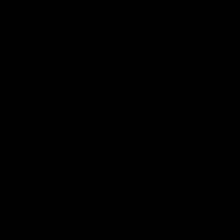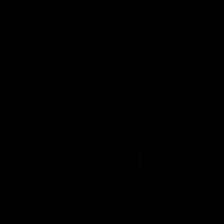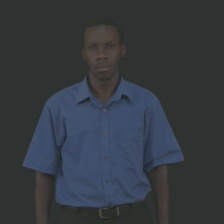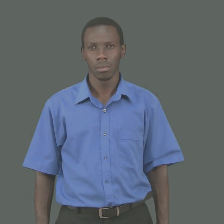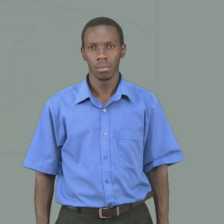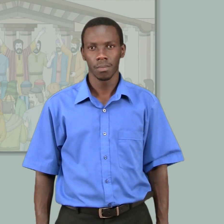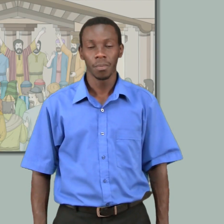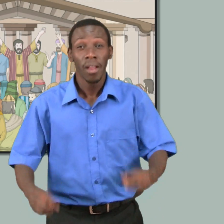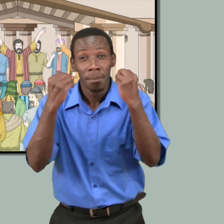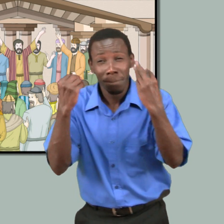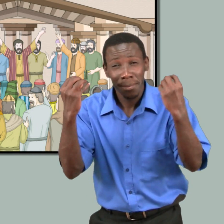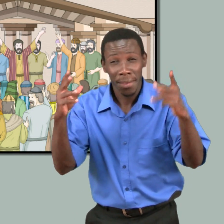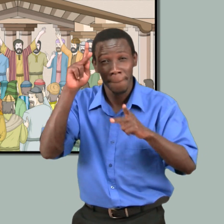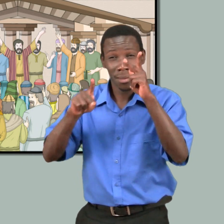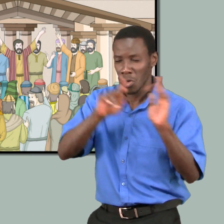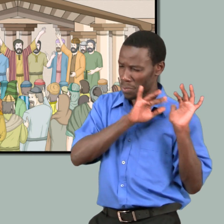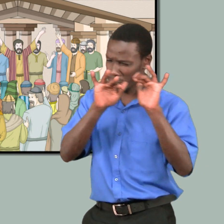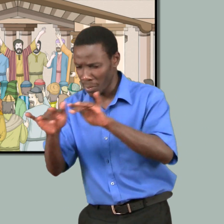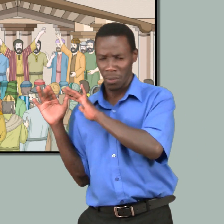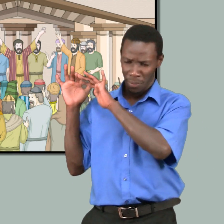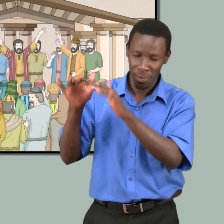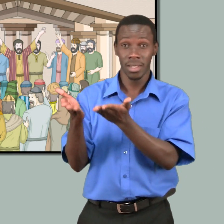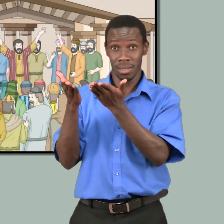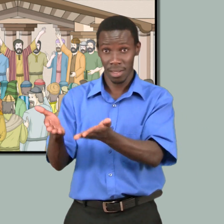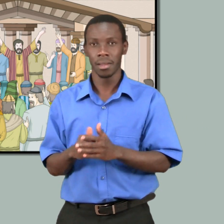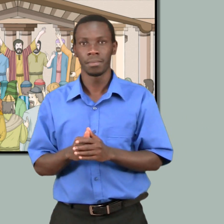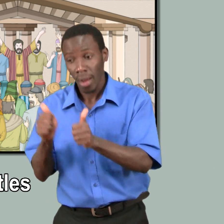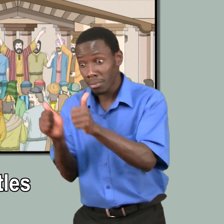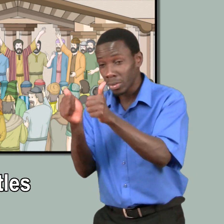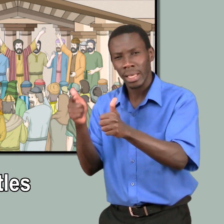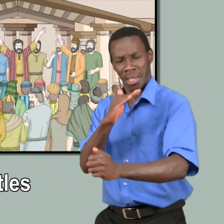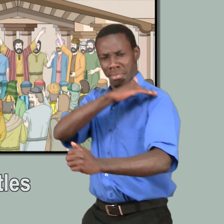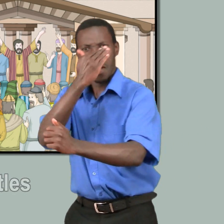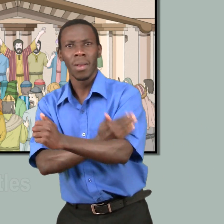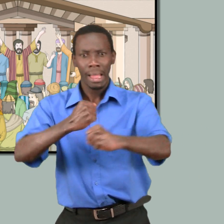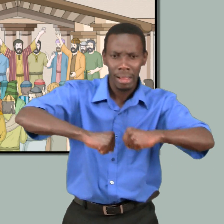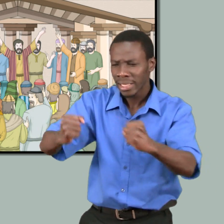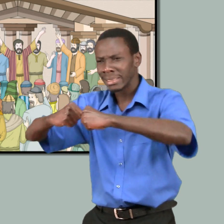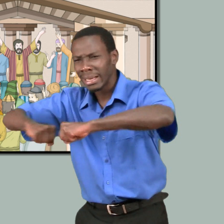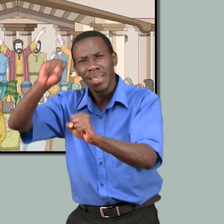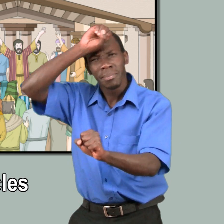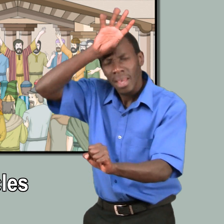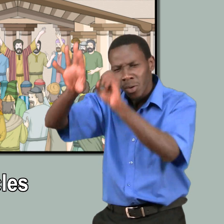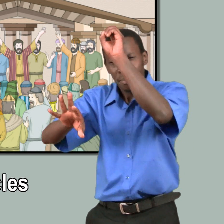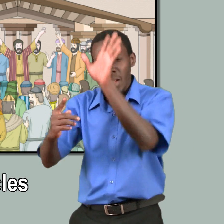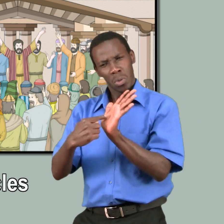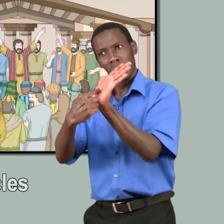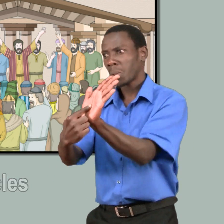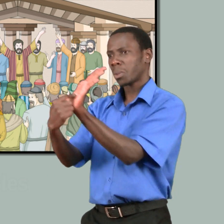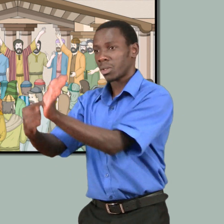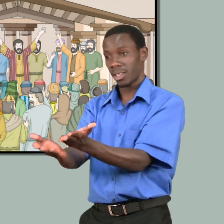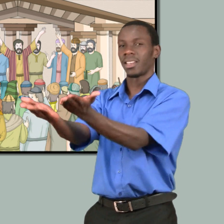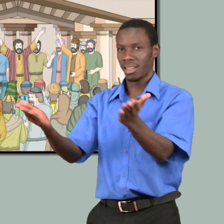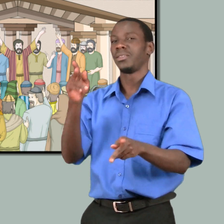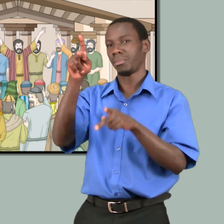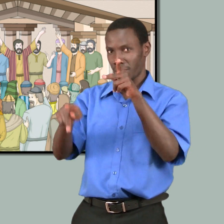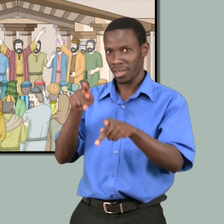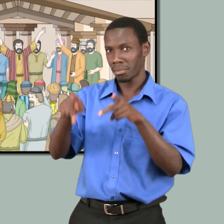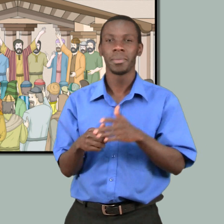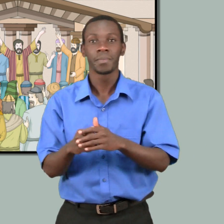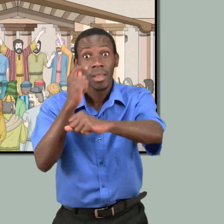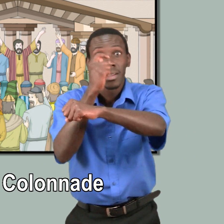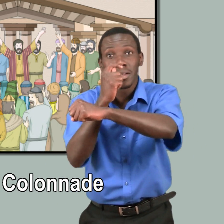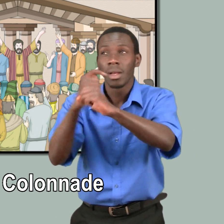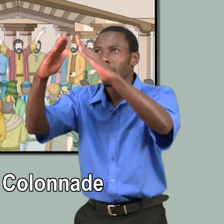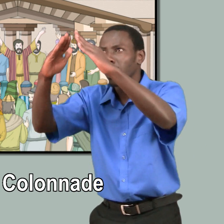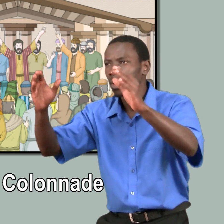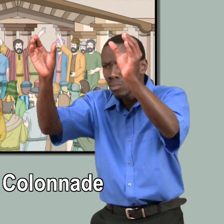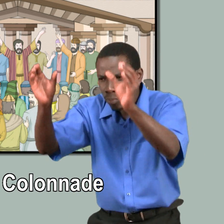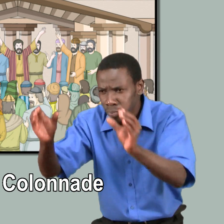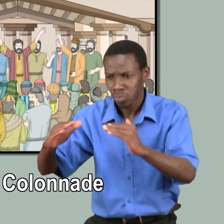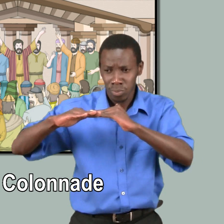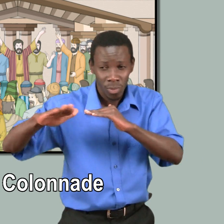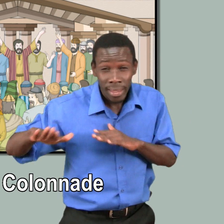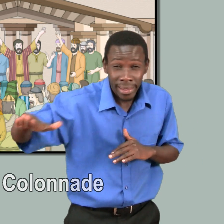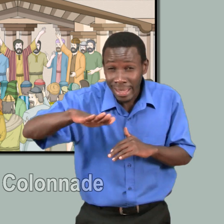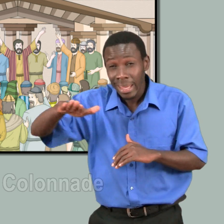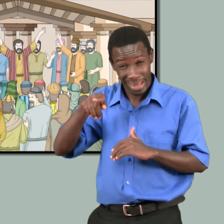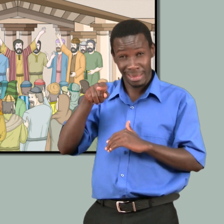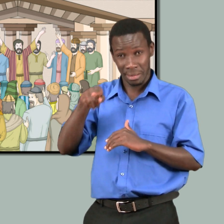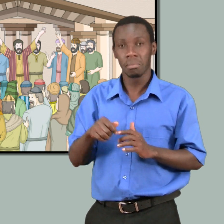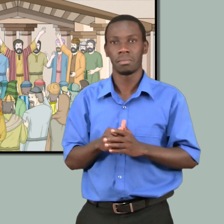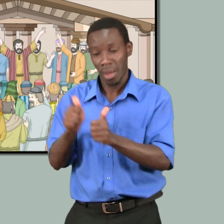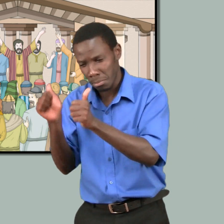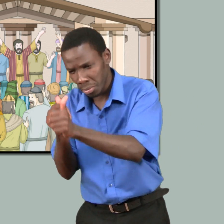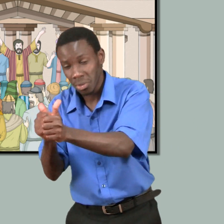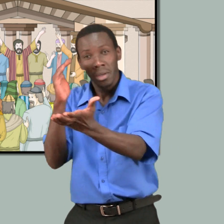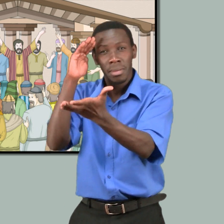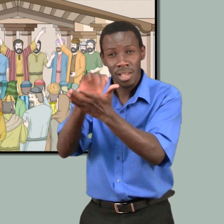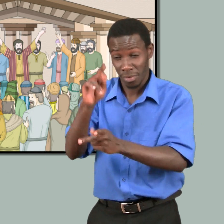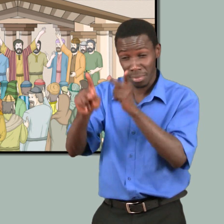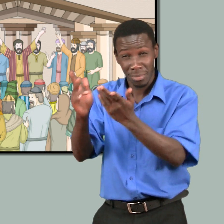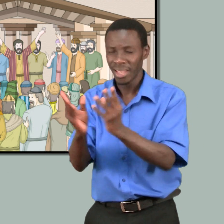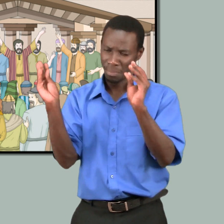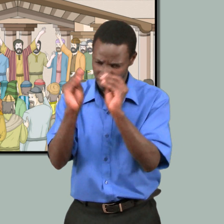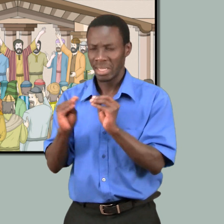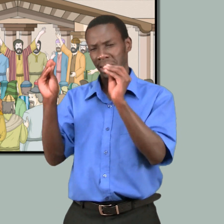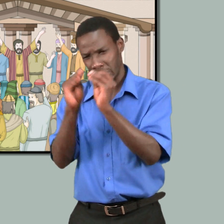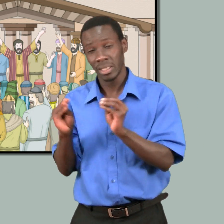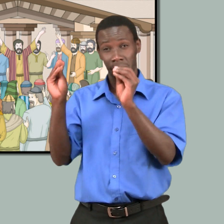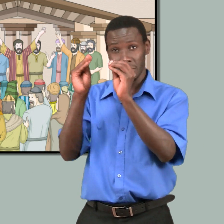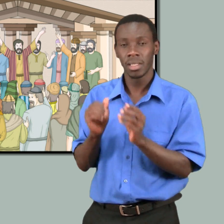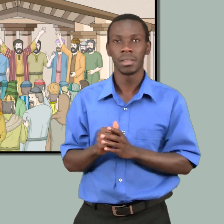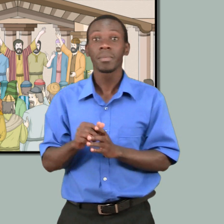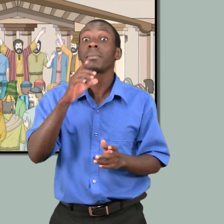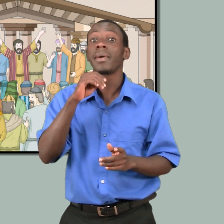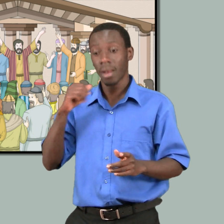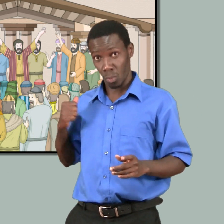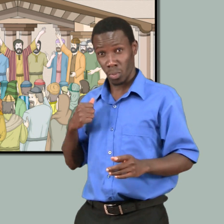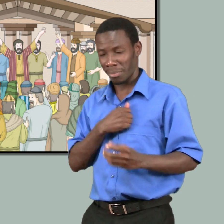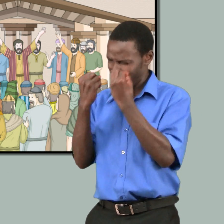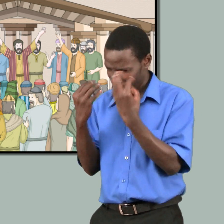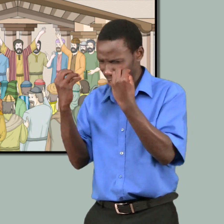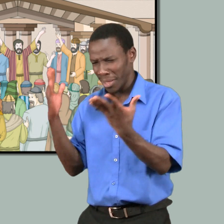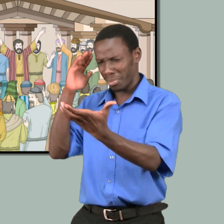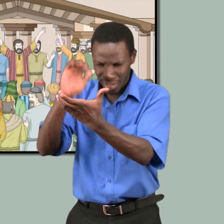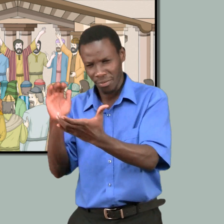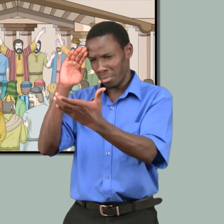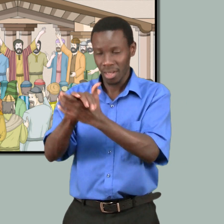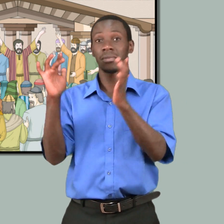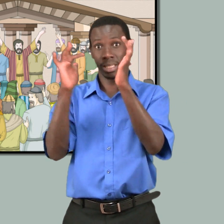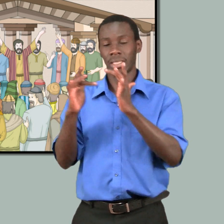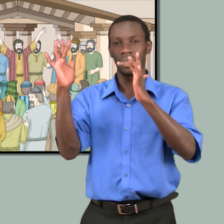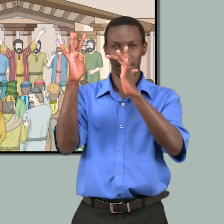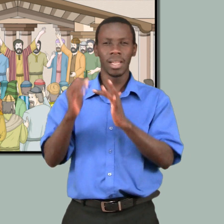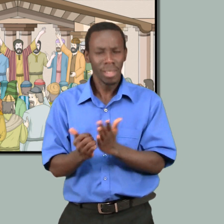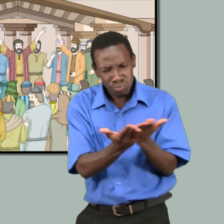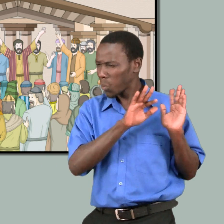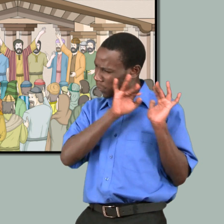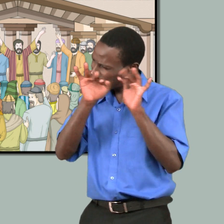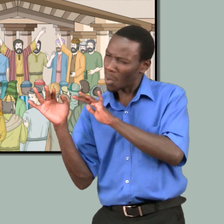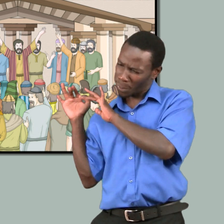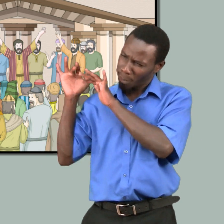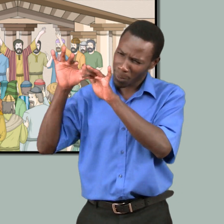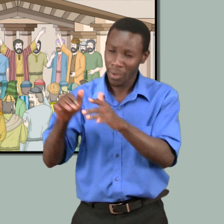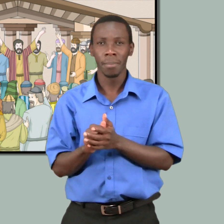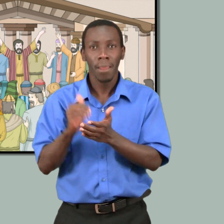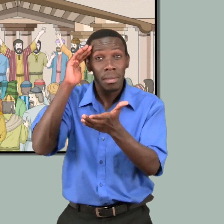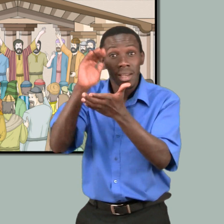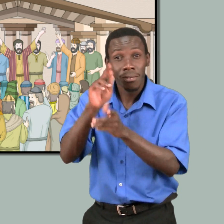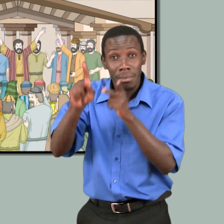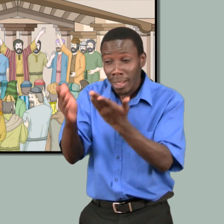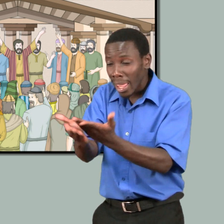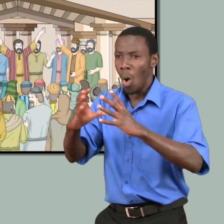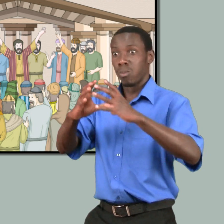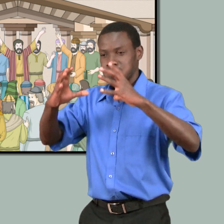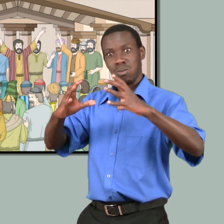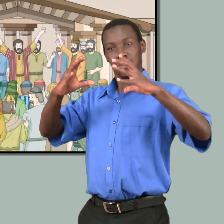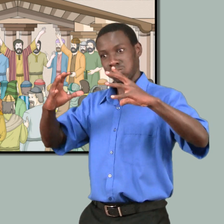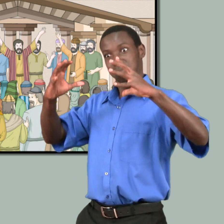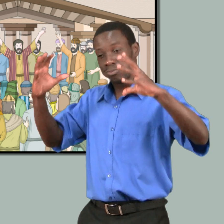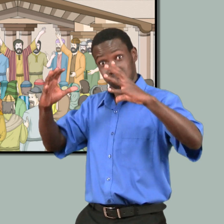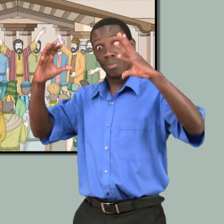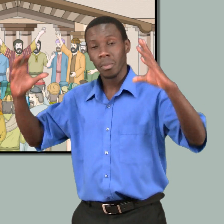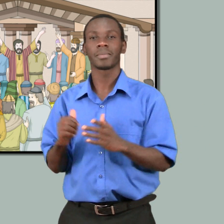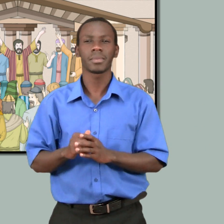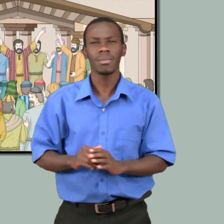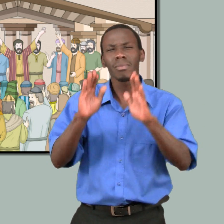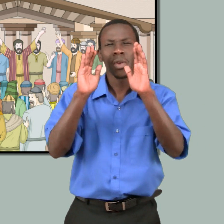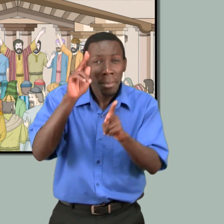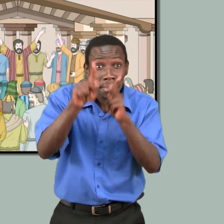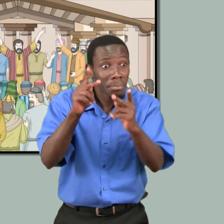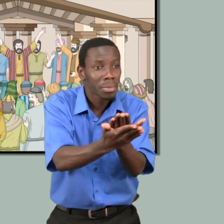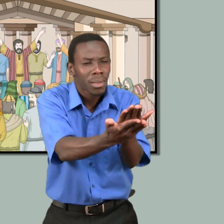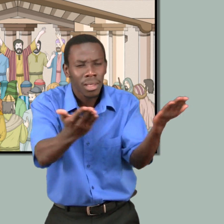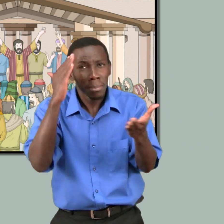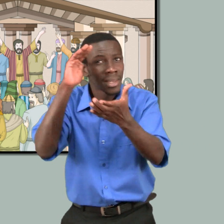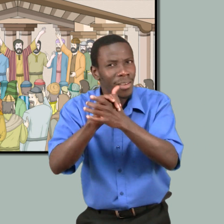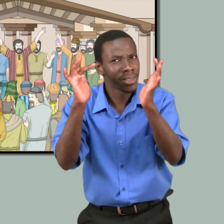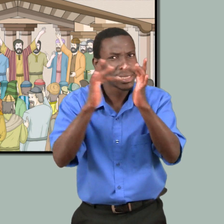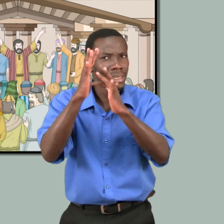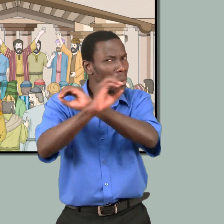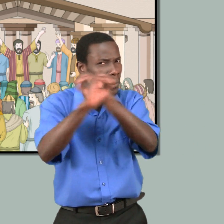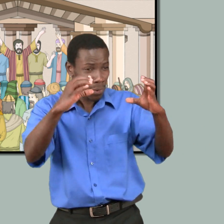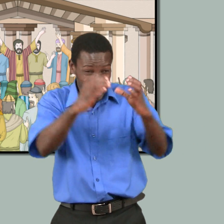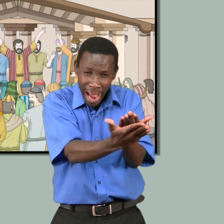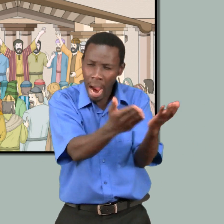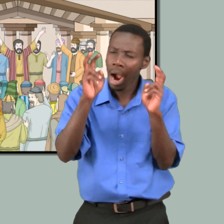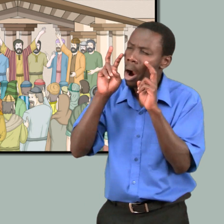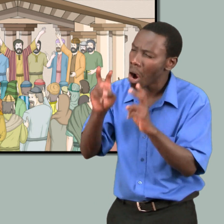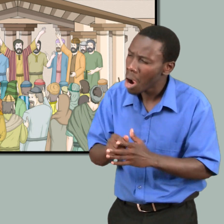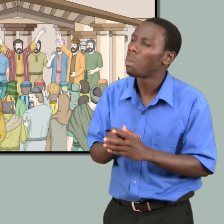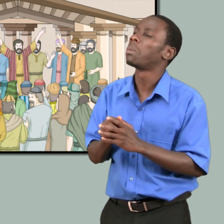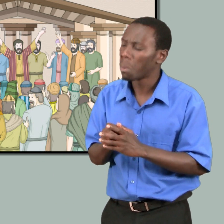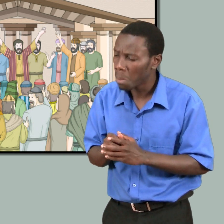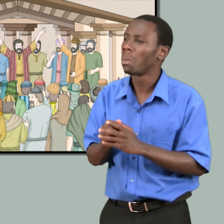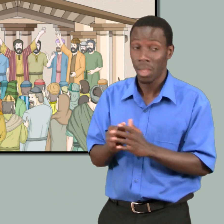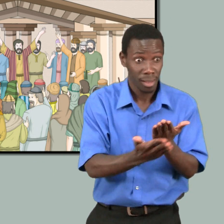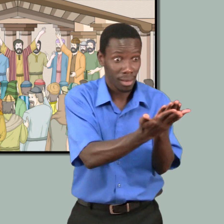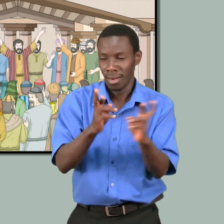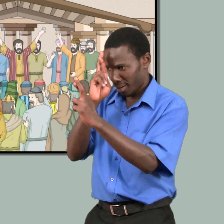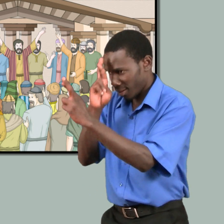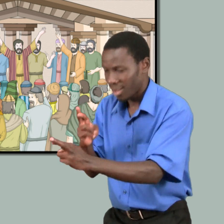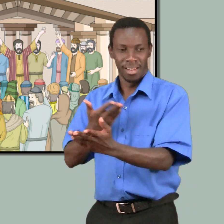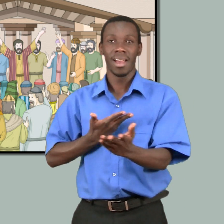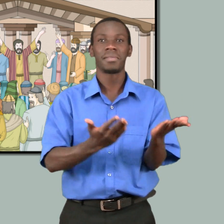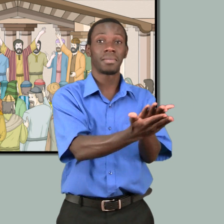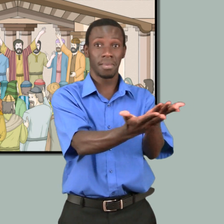The apostles performed many signs and wonders among the people, and with one accord the believers gathered together in Solomon’s Colonnade. Although the people regarded them highly, no one else dared to join them.